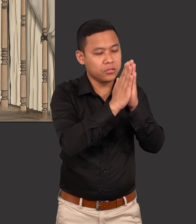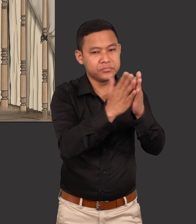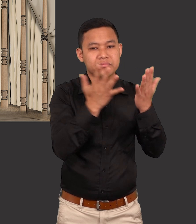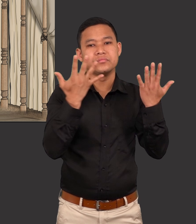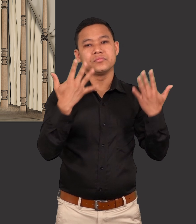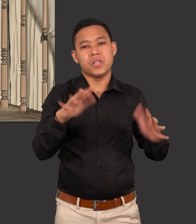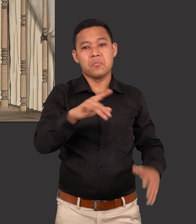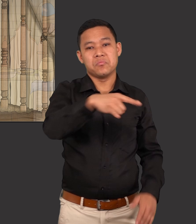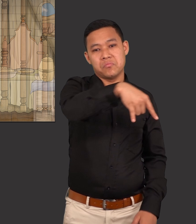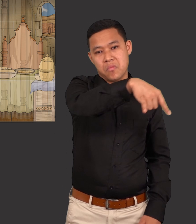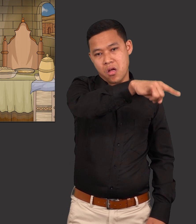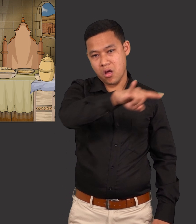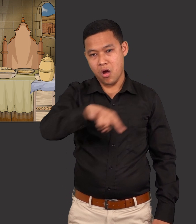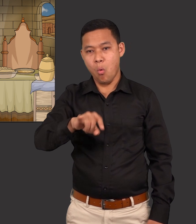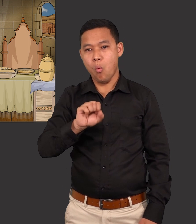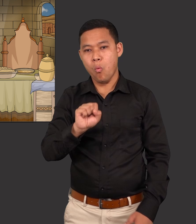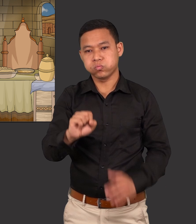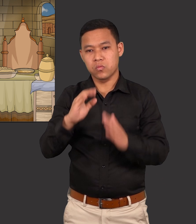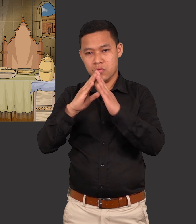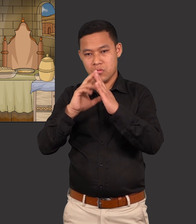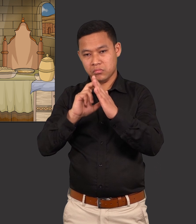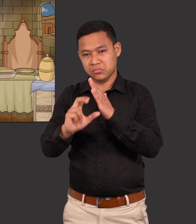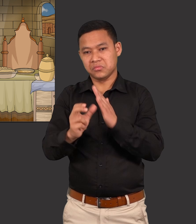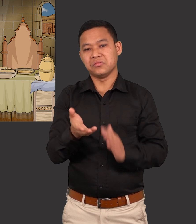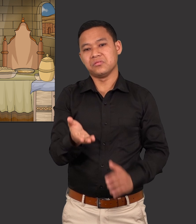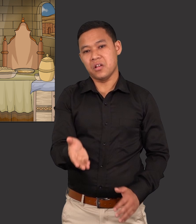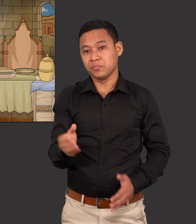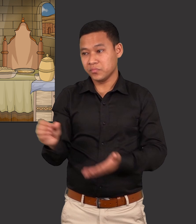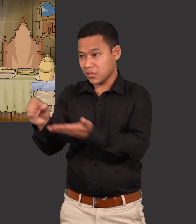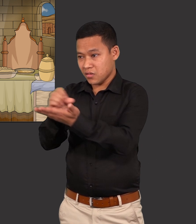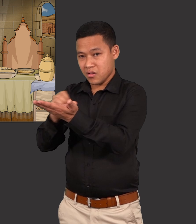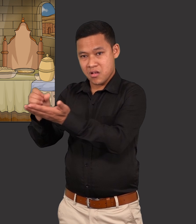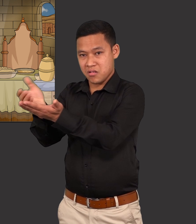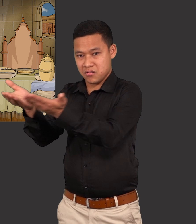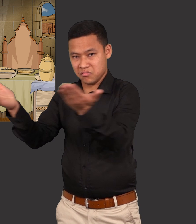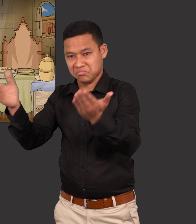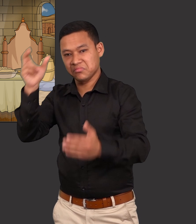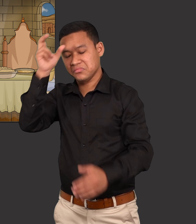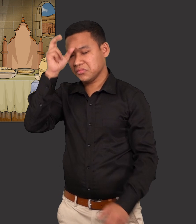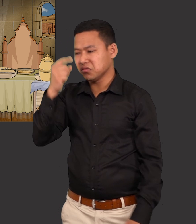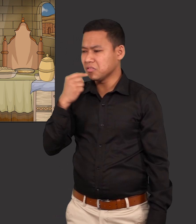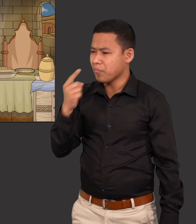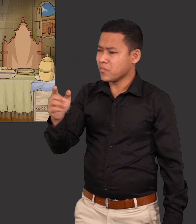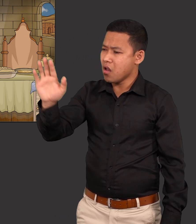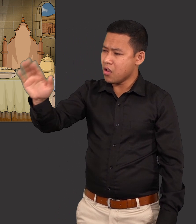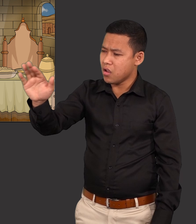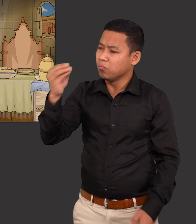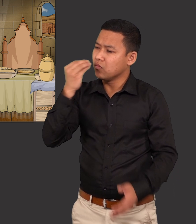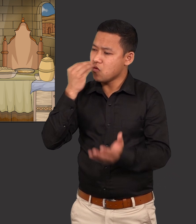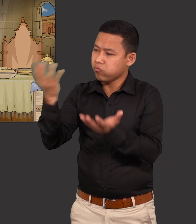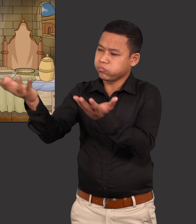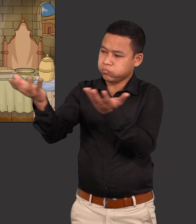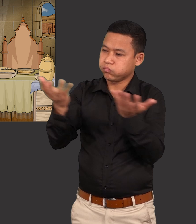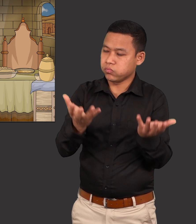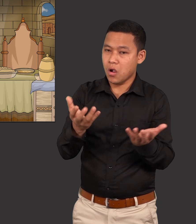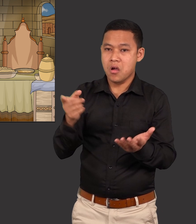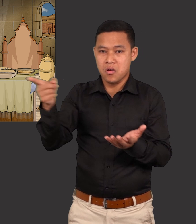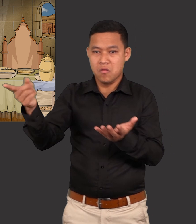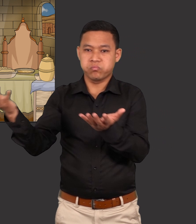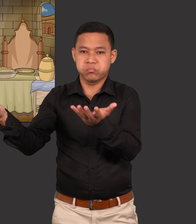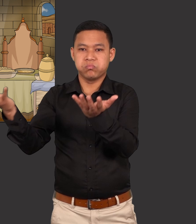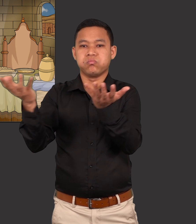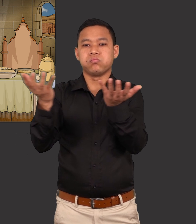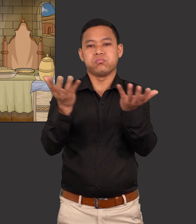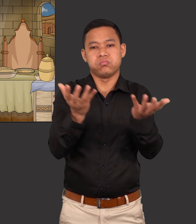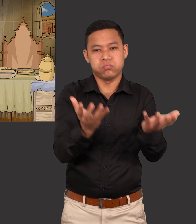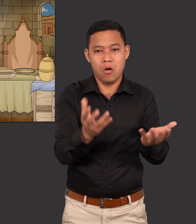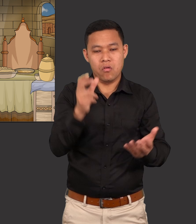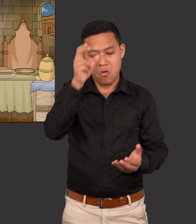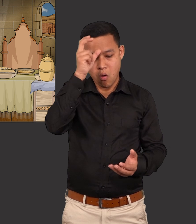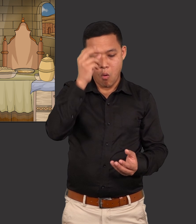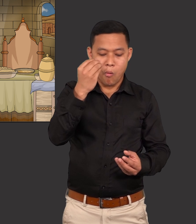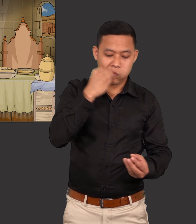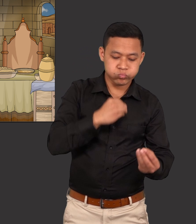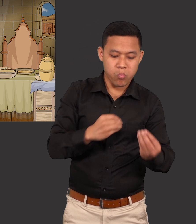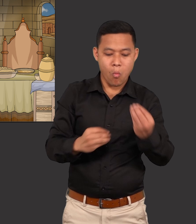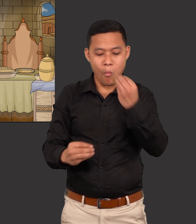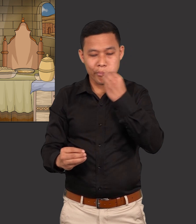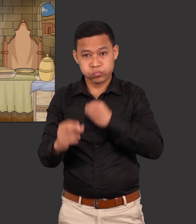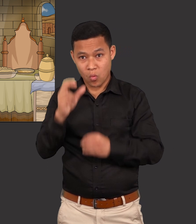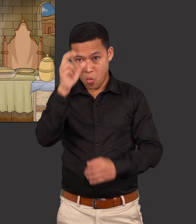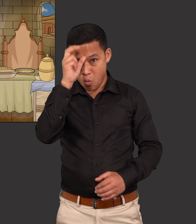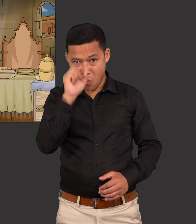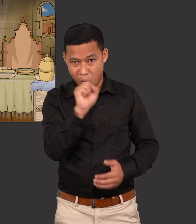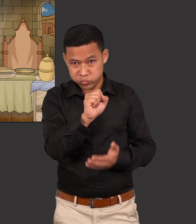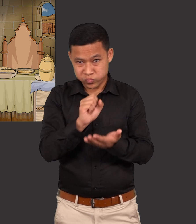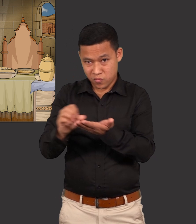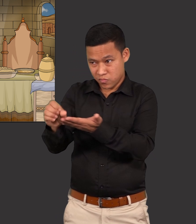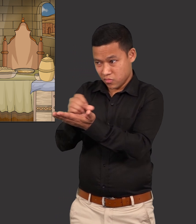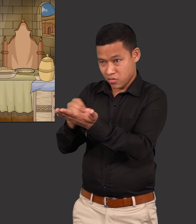Then he went to his own house, and at his request they set food before him, and he ate.